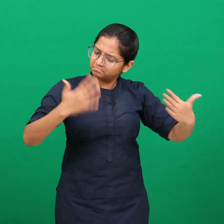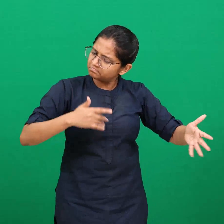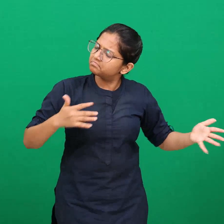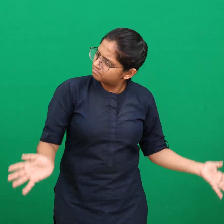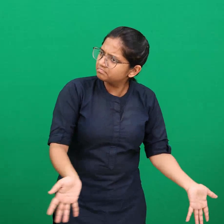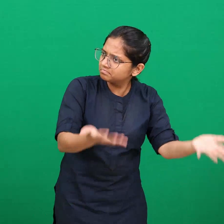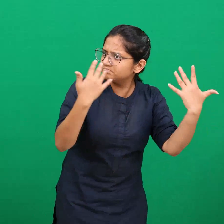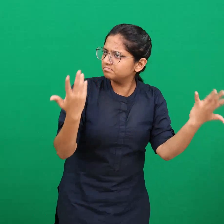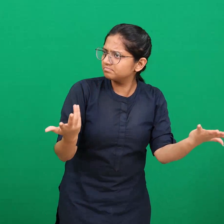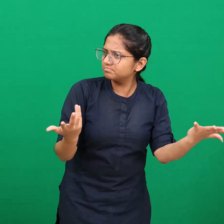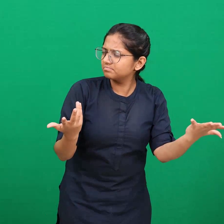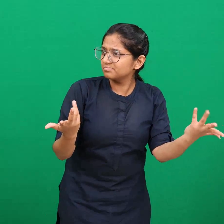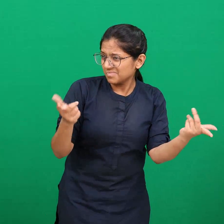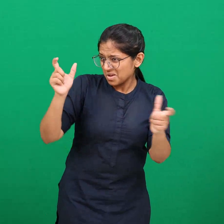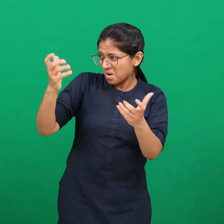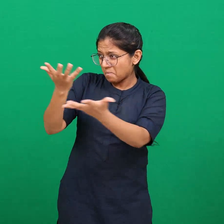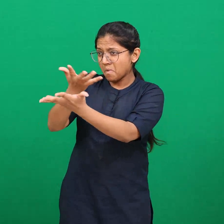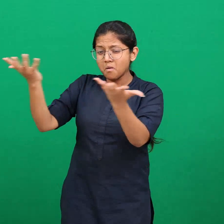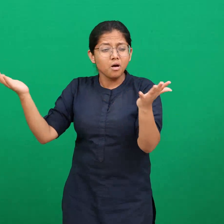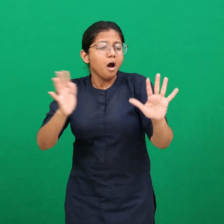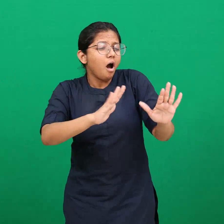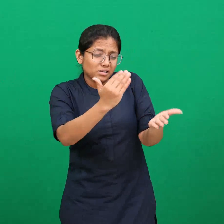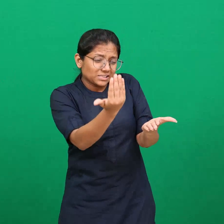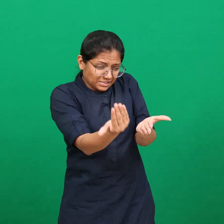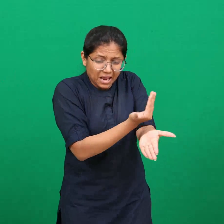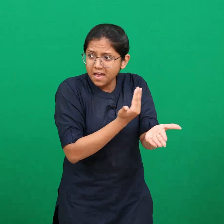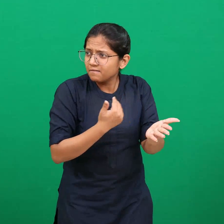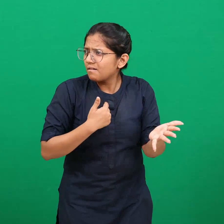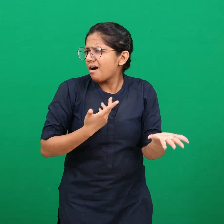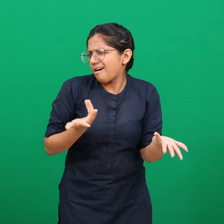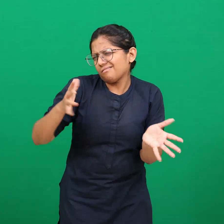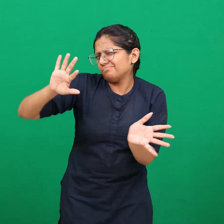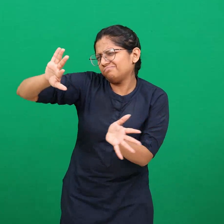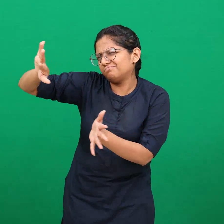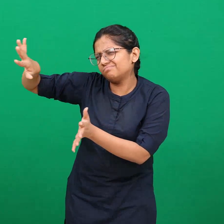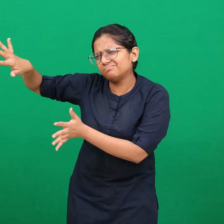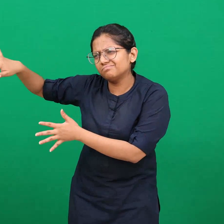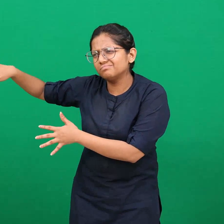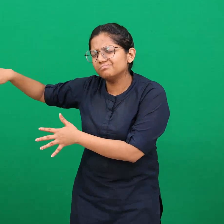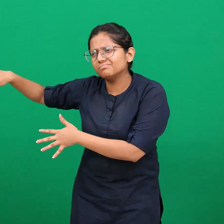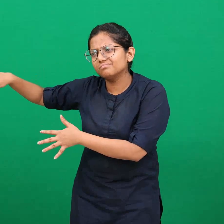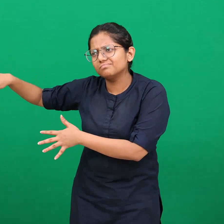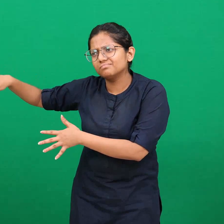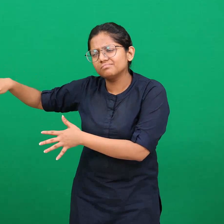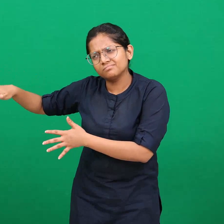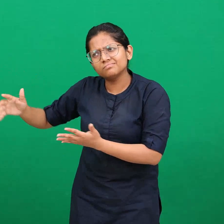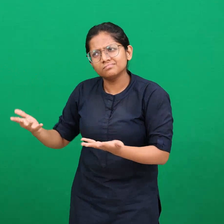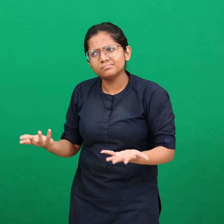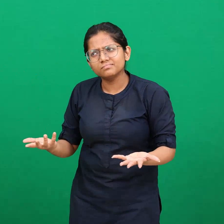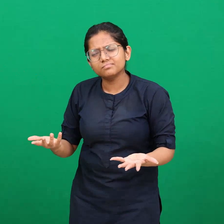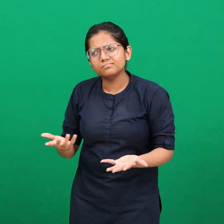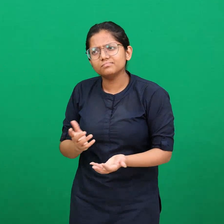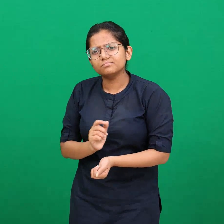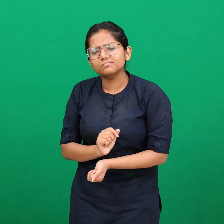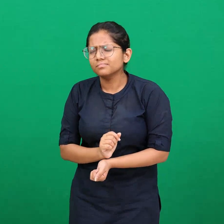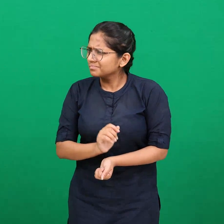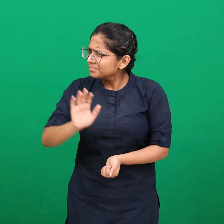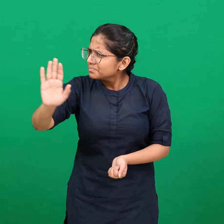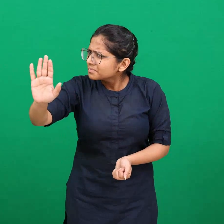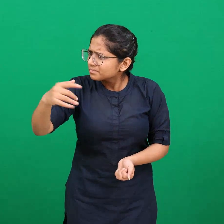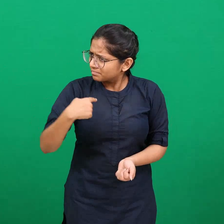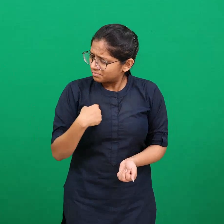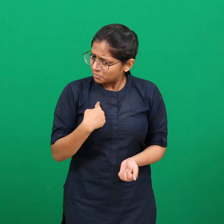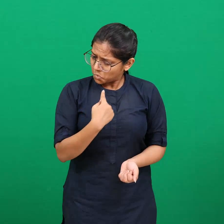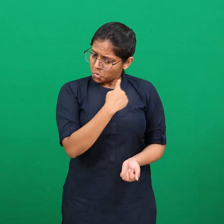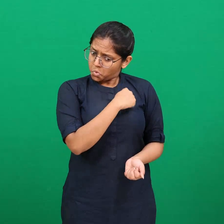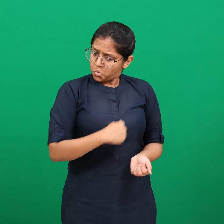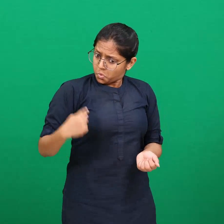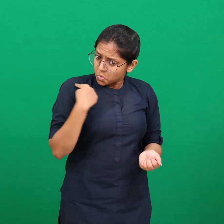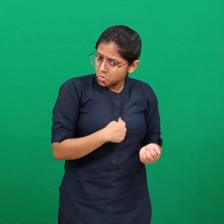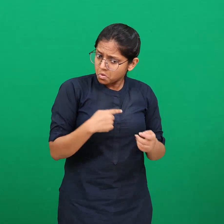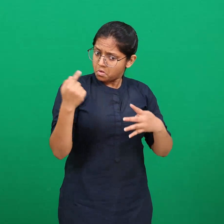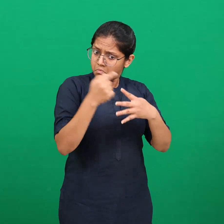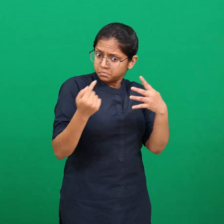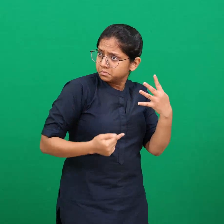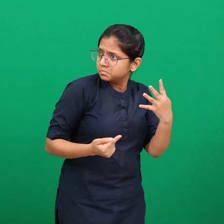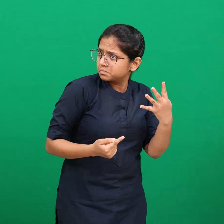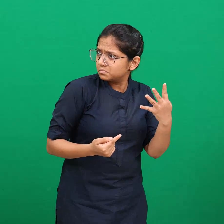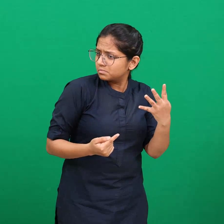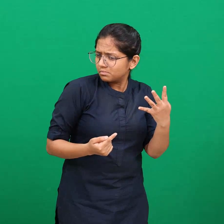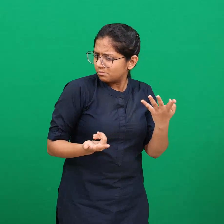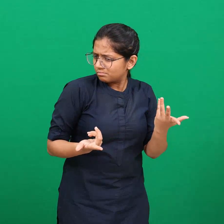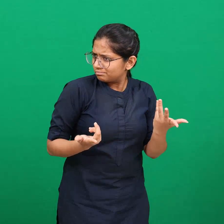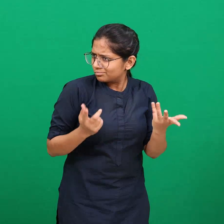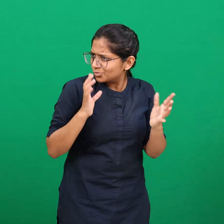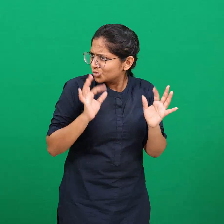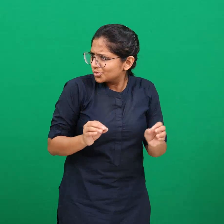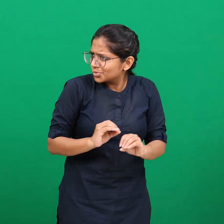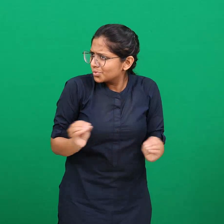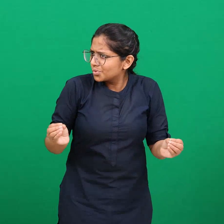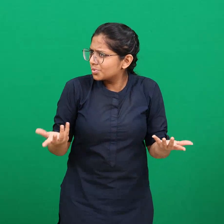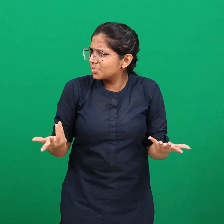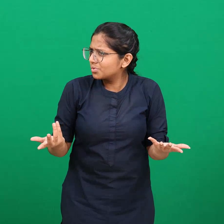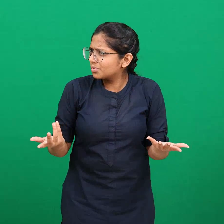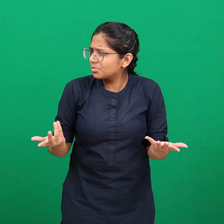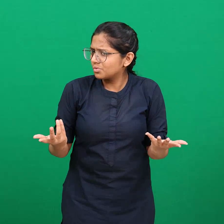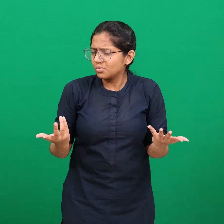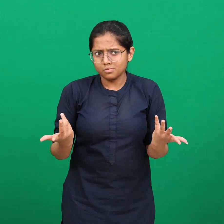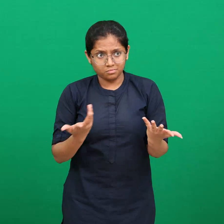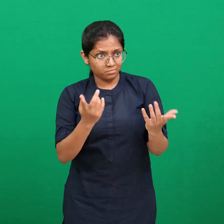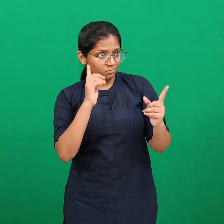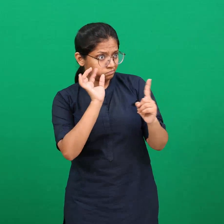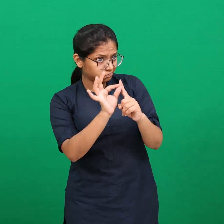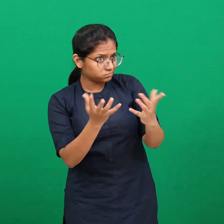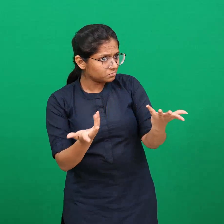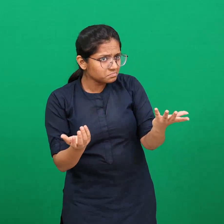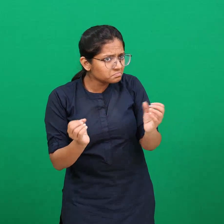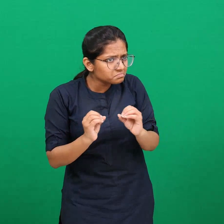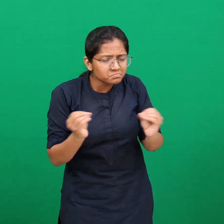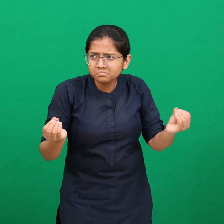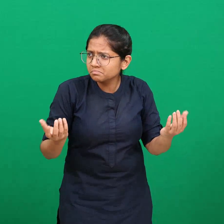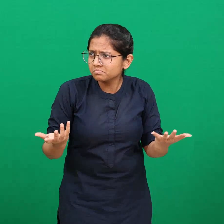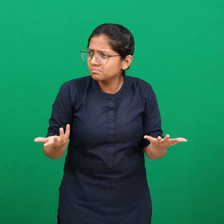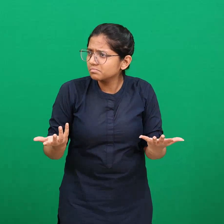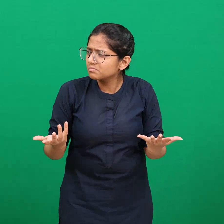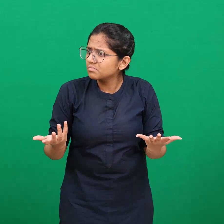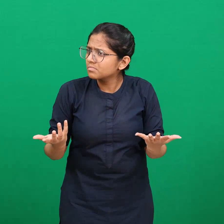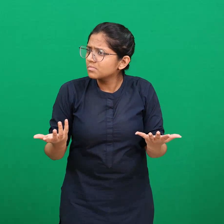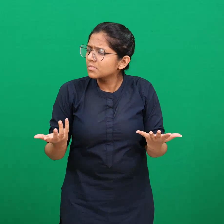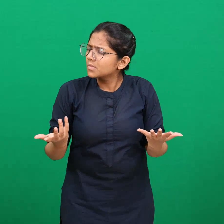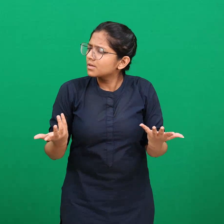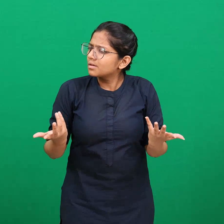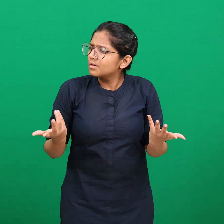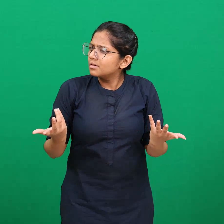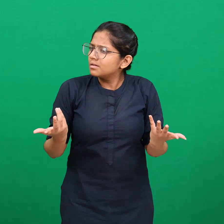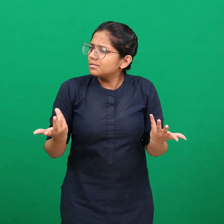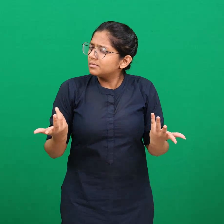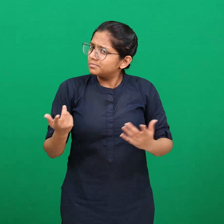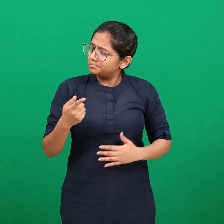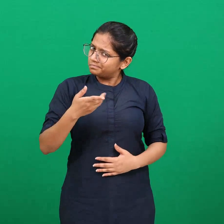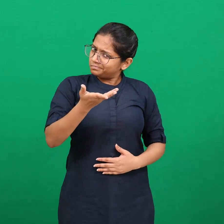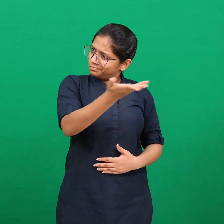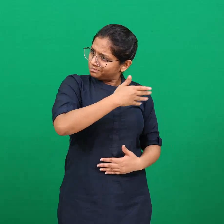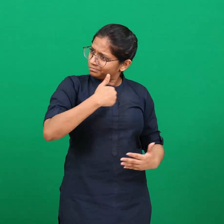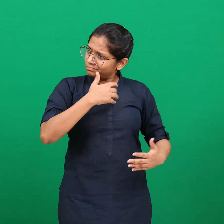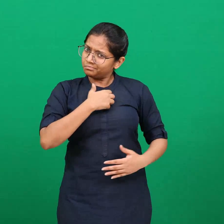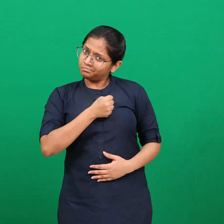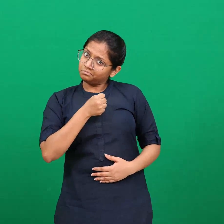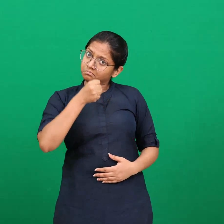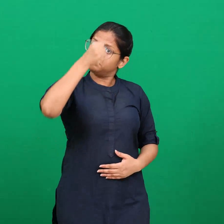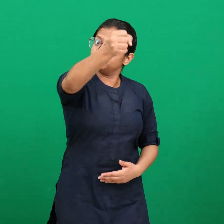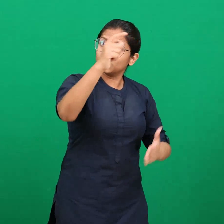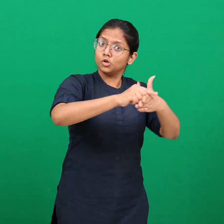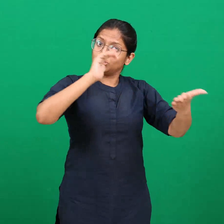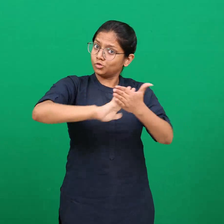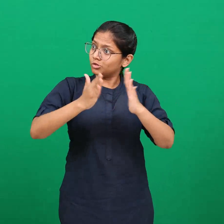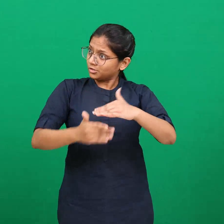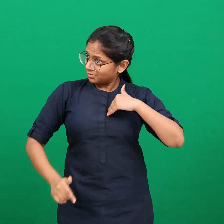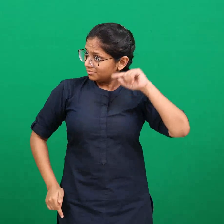If, however, I am guilty of anything worthy of death, I do not refuse to die.